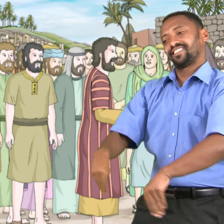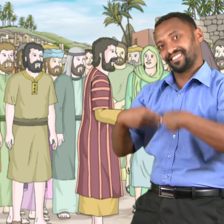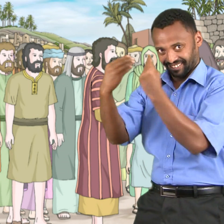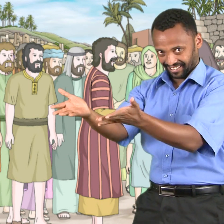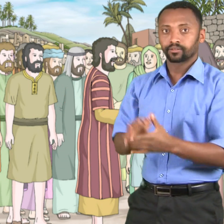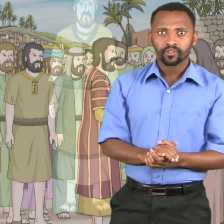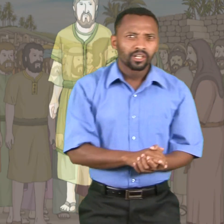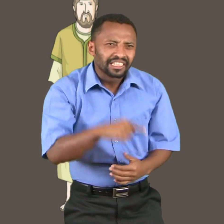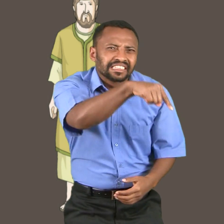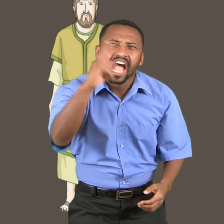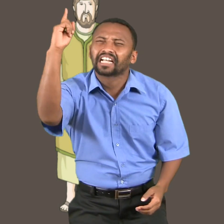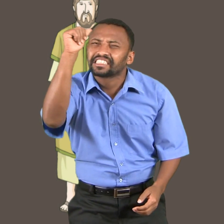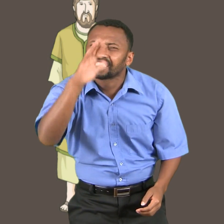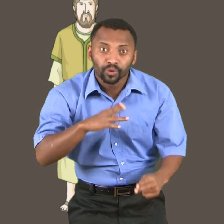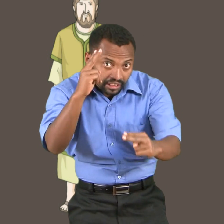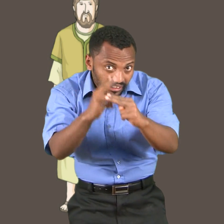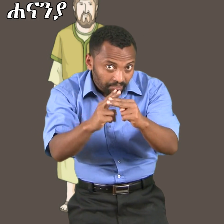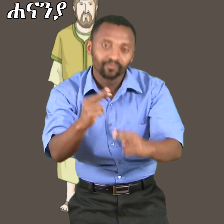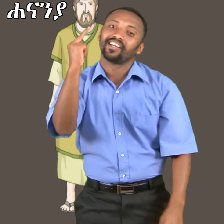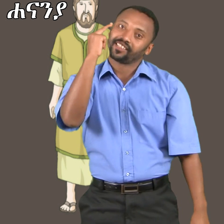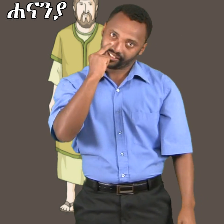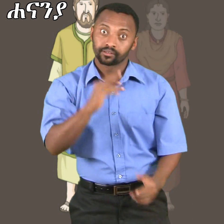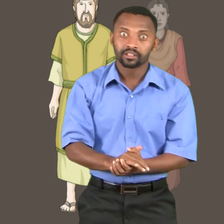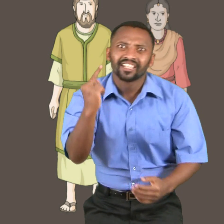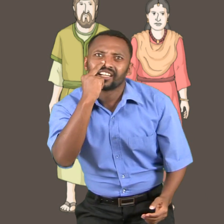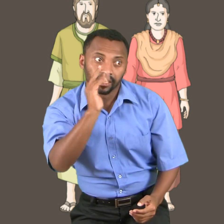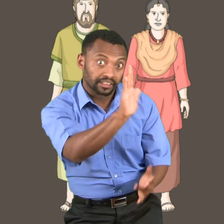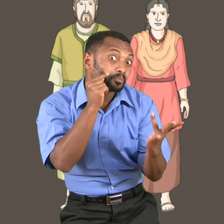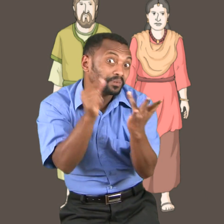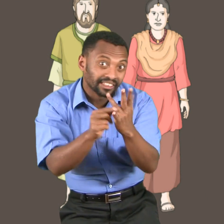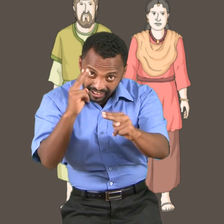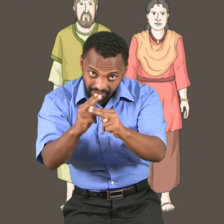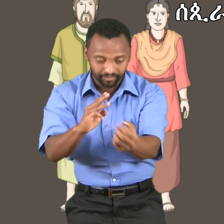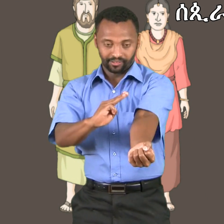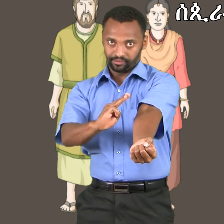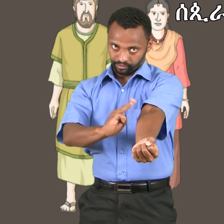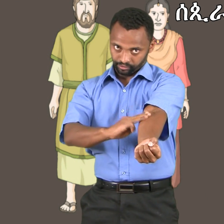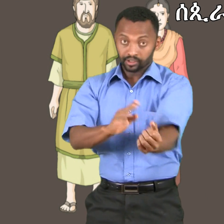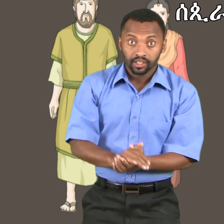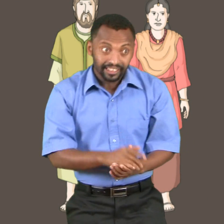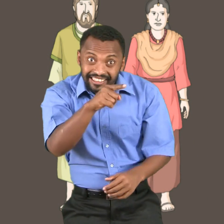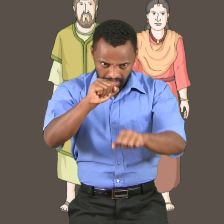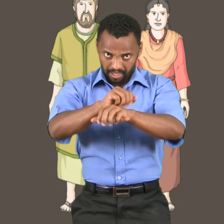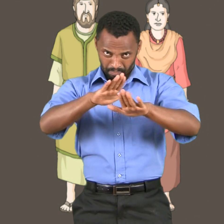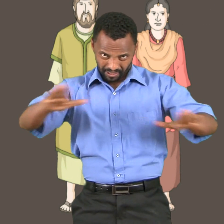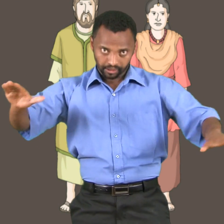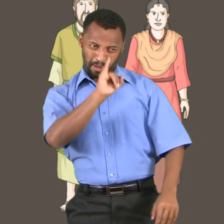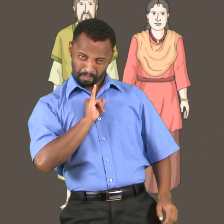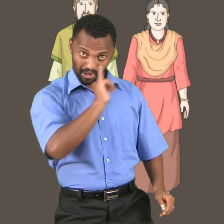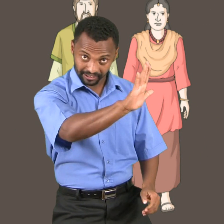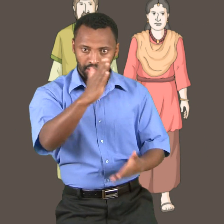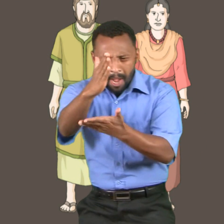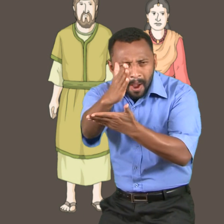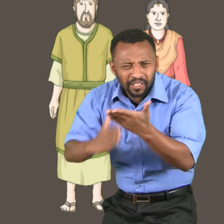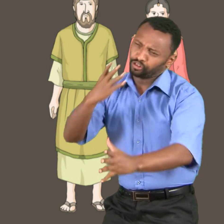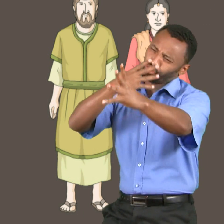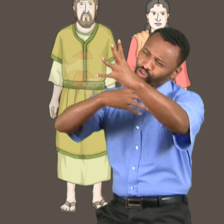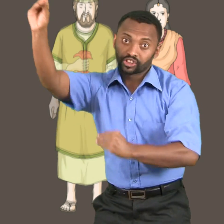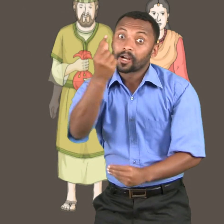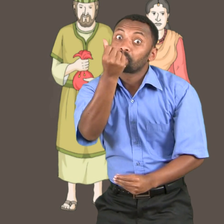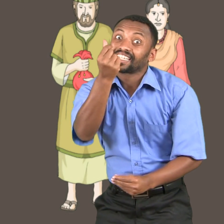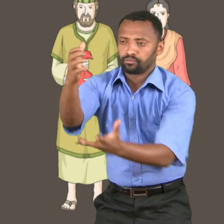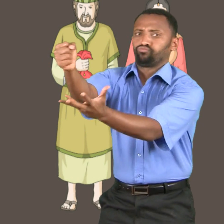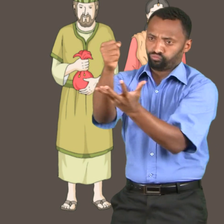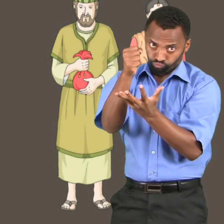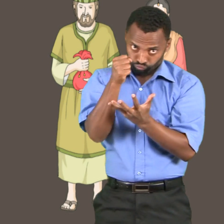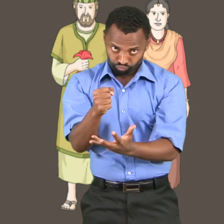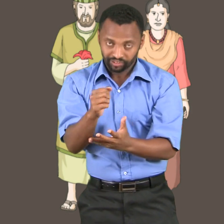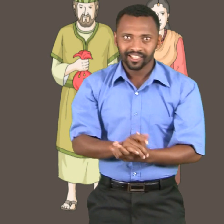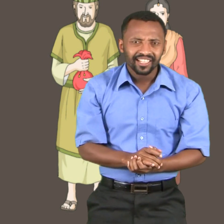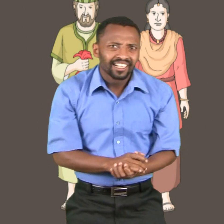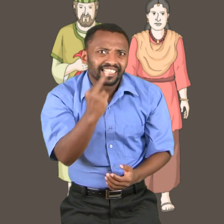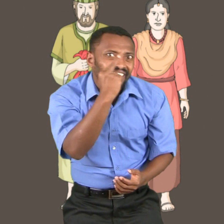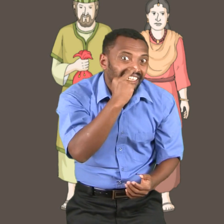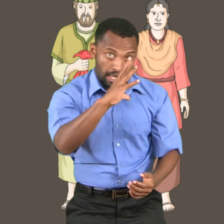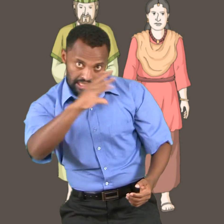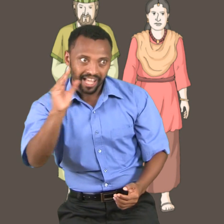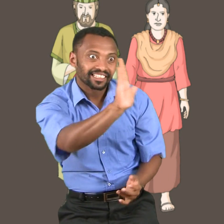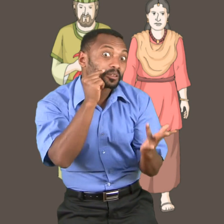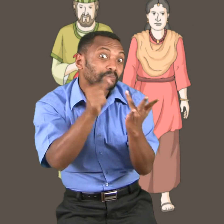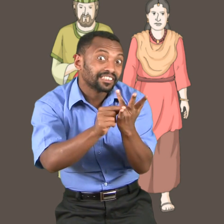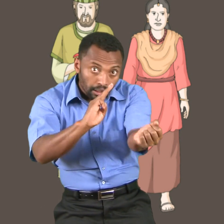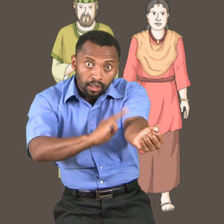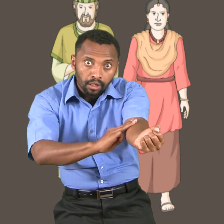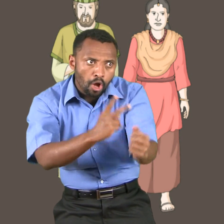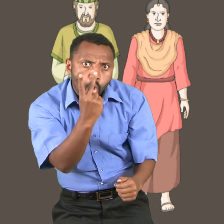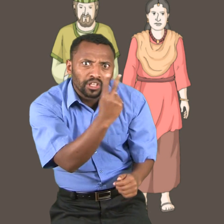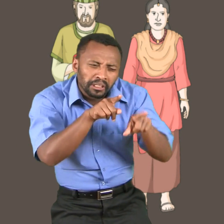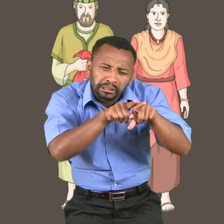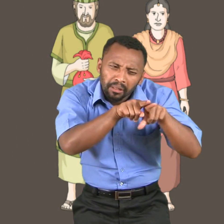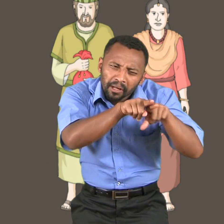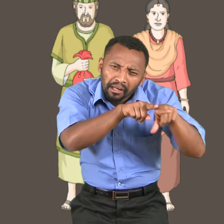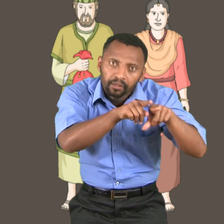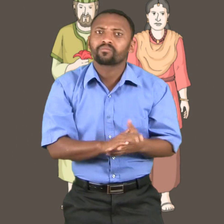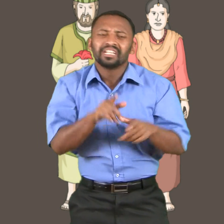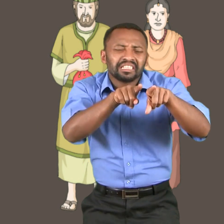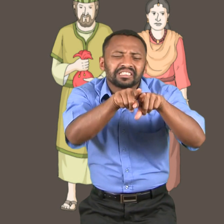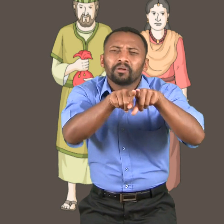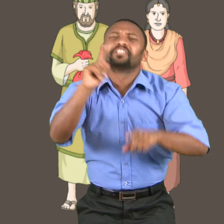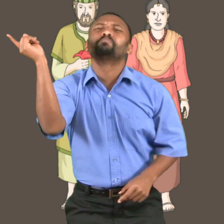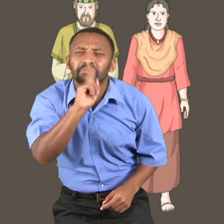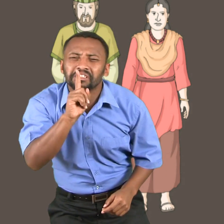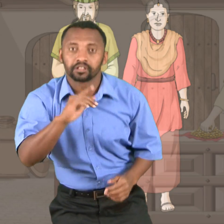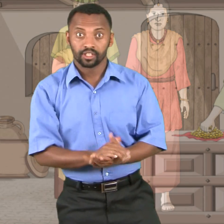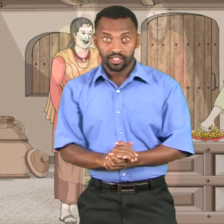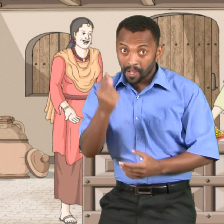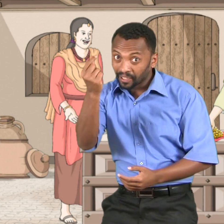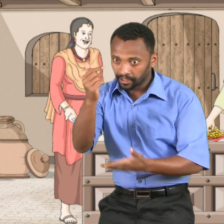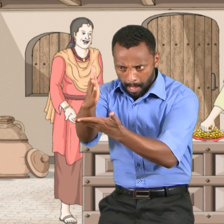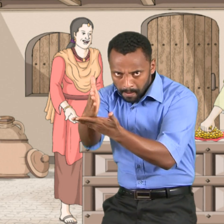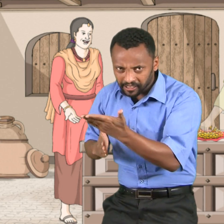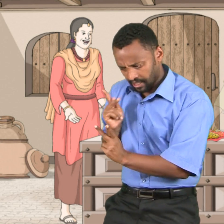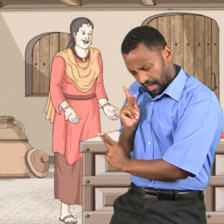Now a man named Ananias, together with his wife Sapphira, also sold a piece of property.